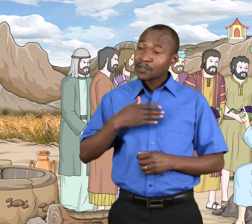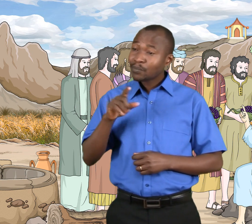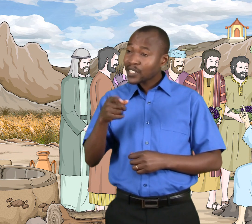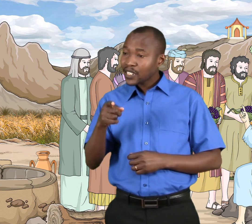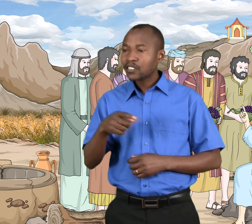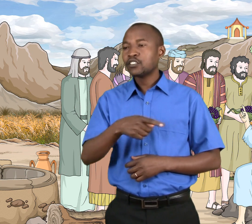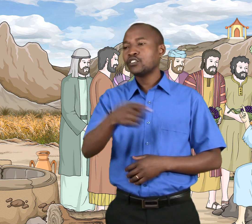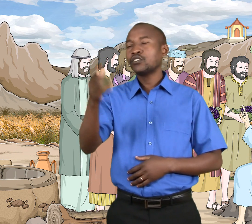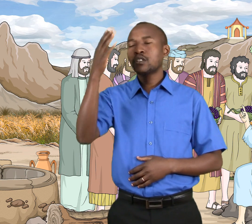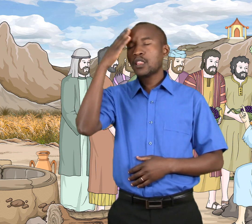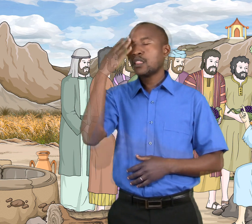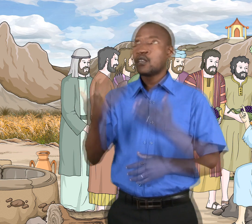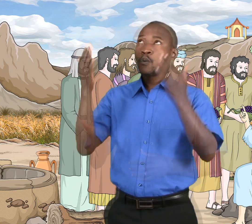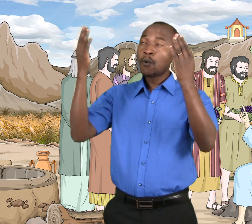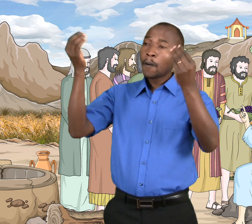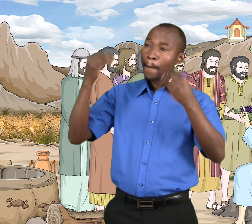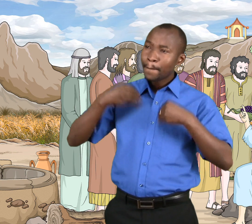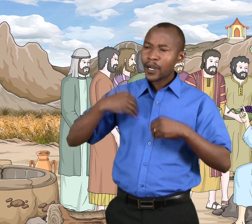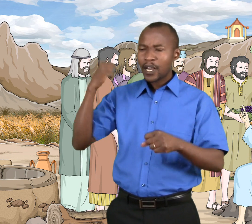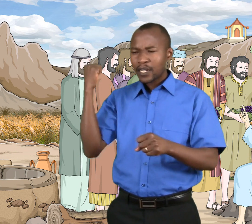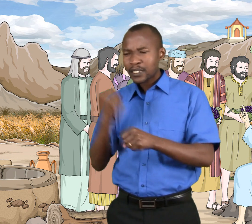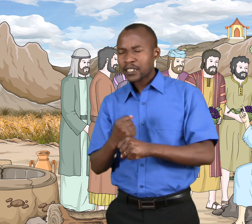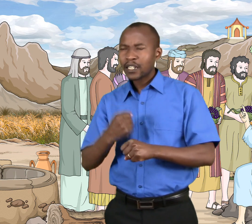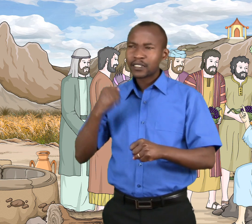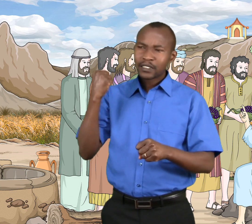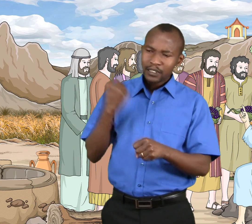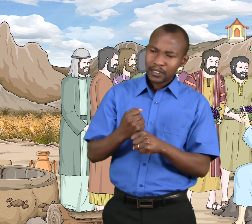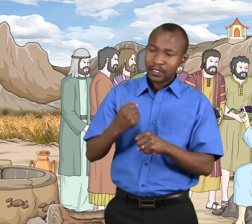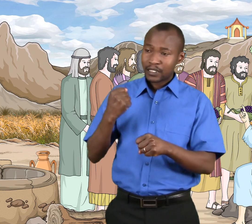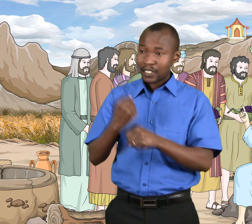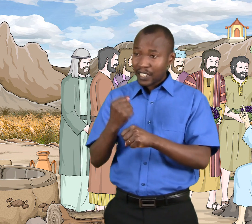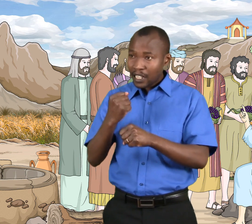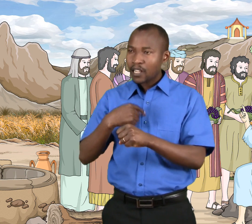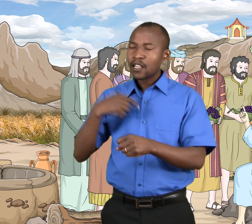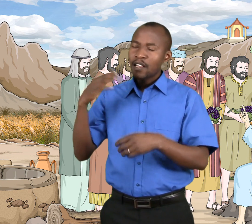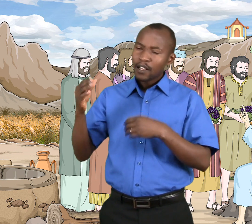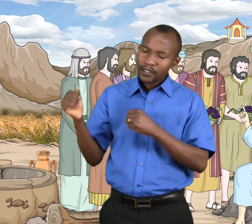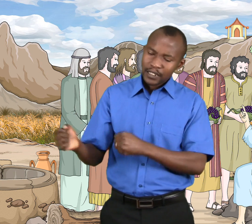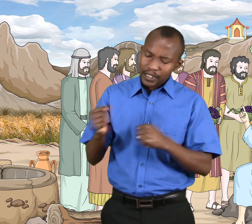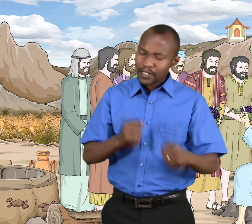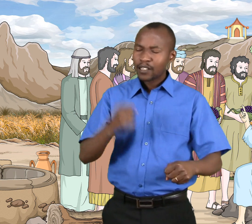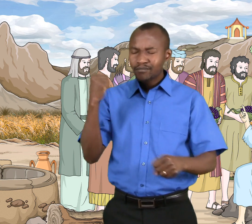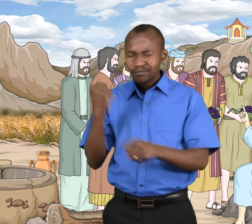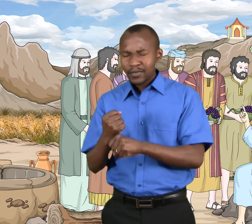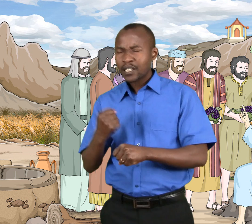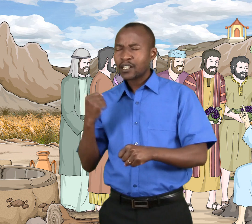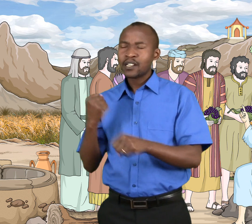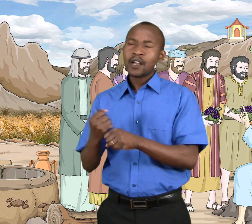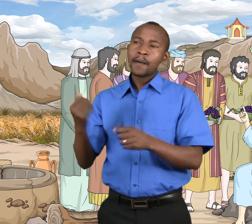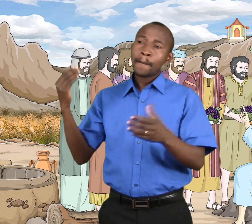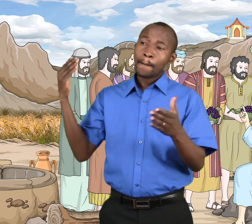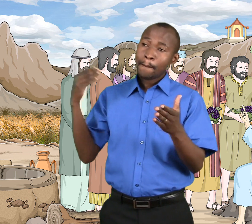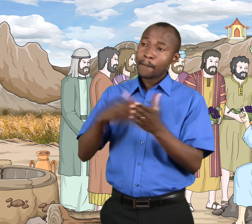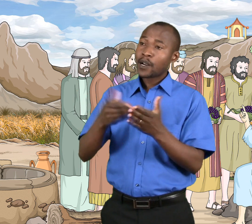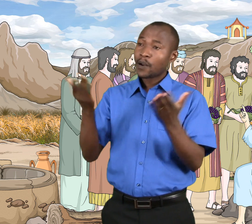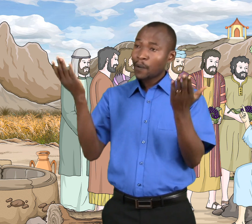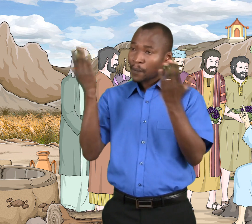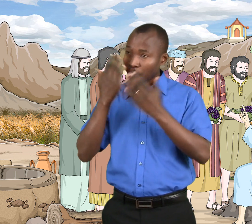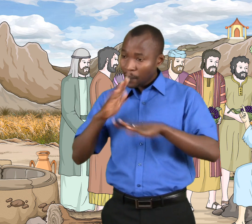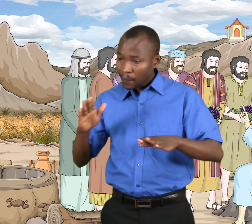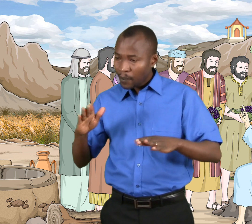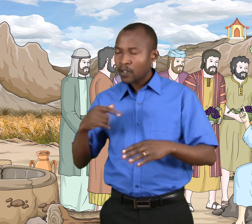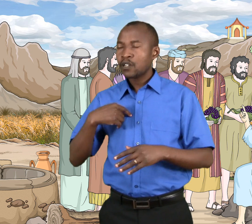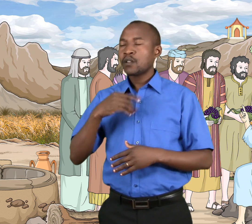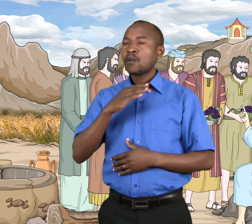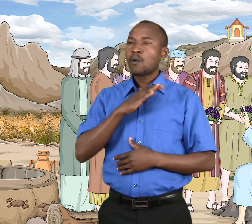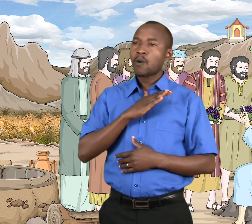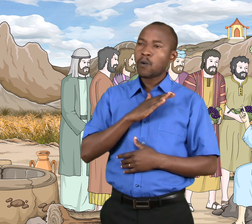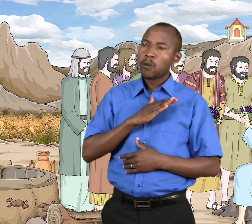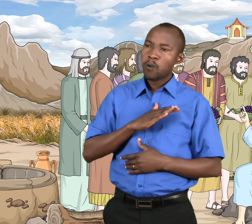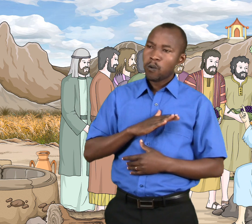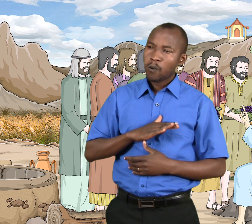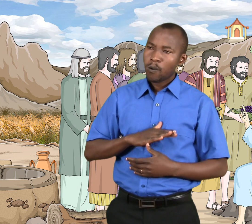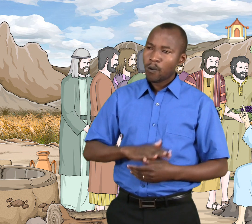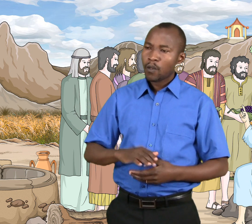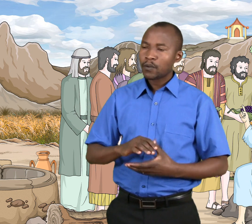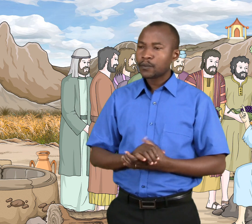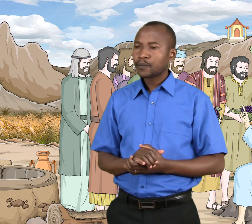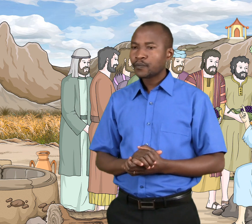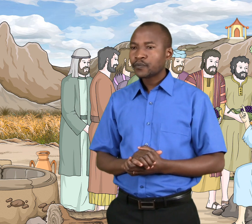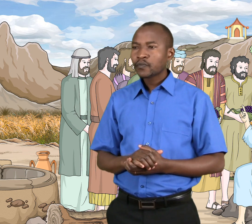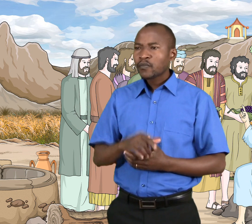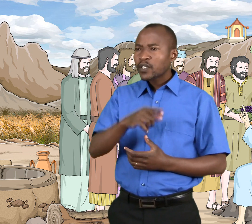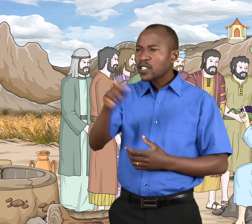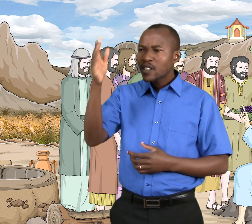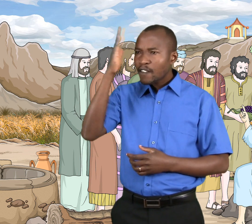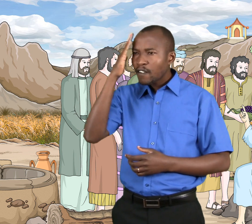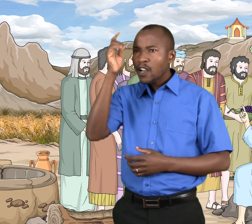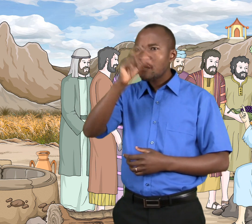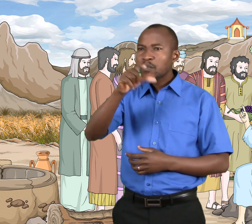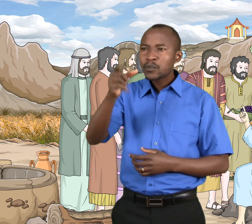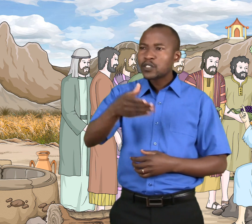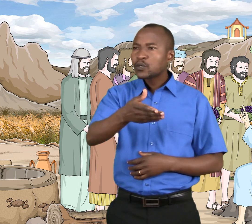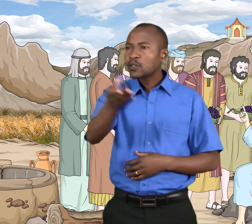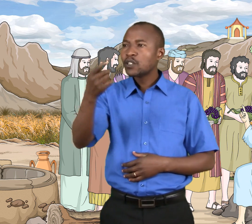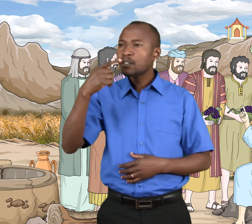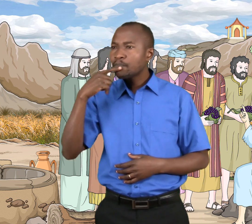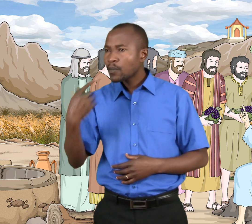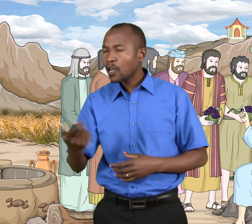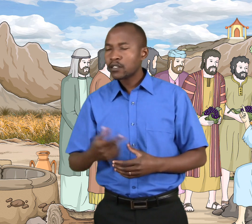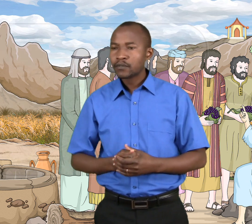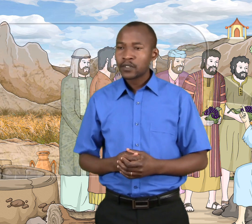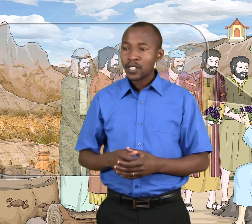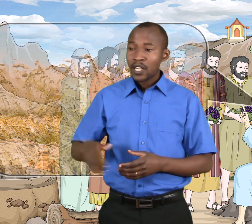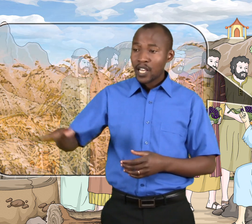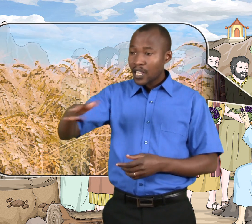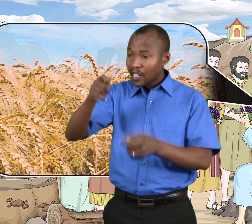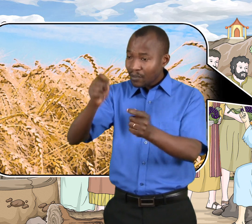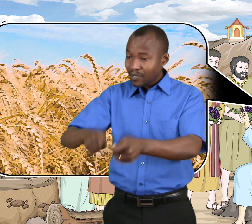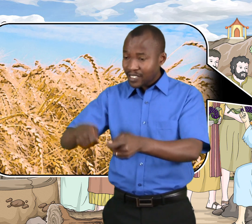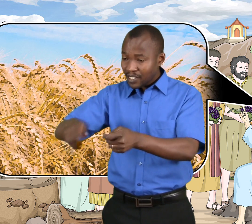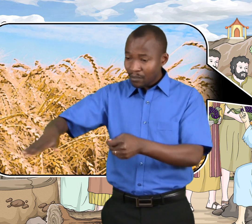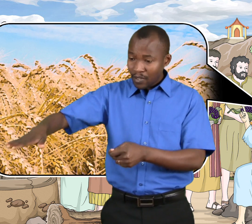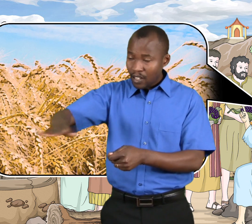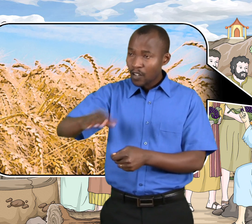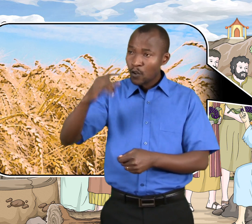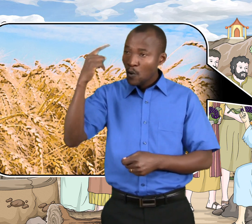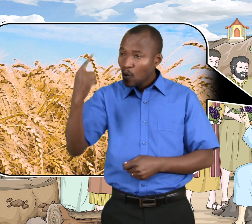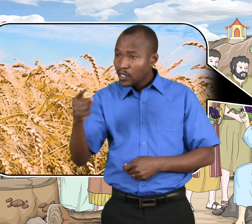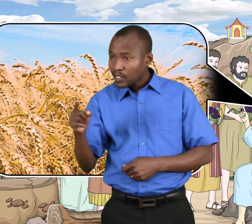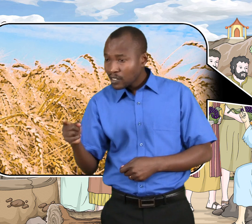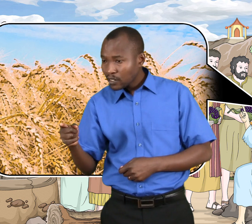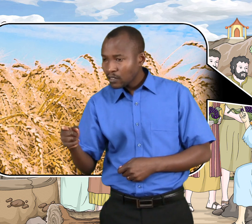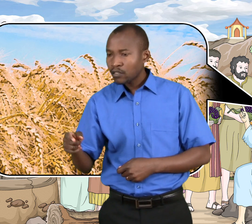Jesus explained, “My food is to do the will of Him who sent Me and to finish His work.